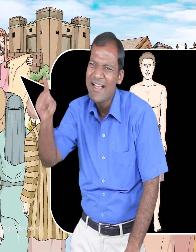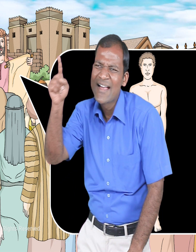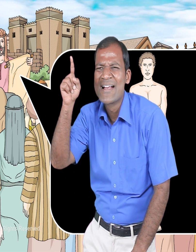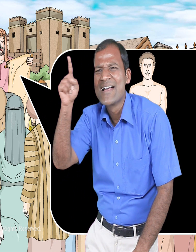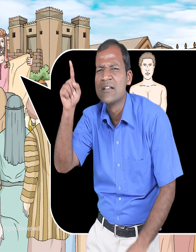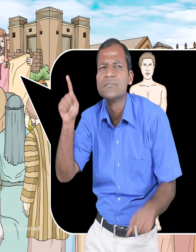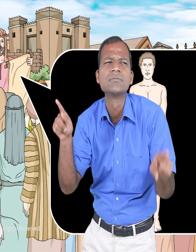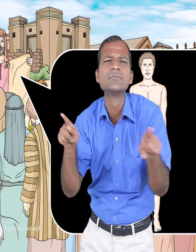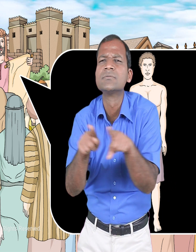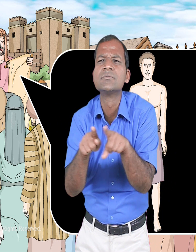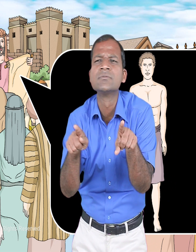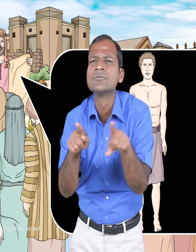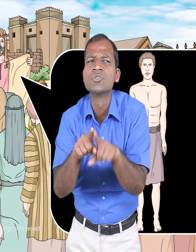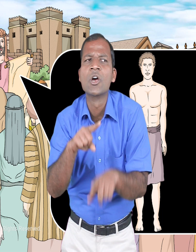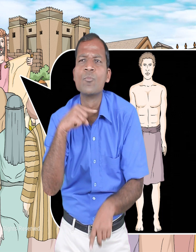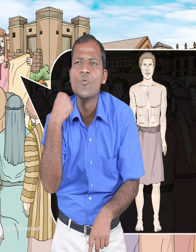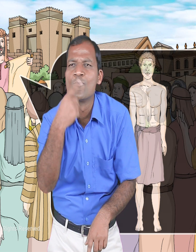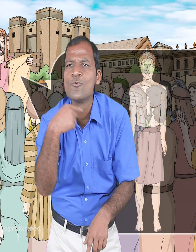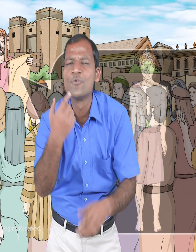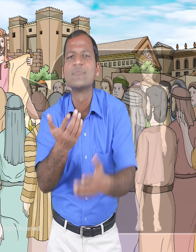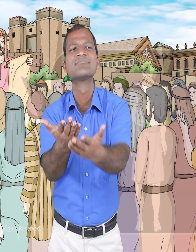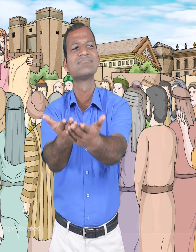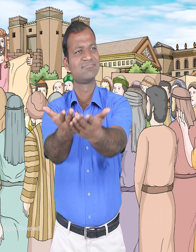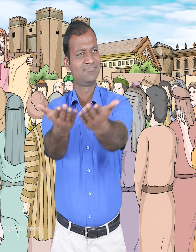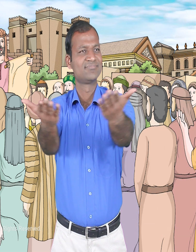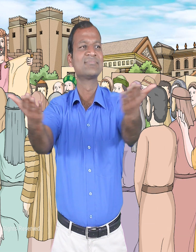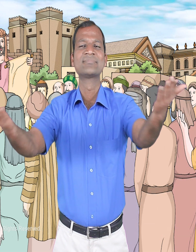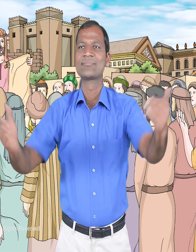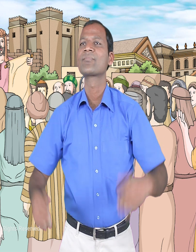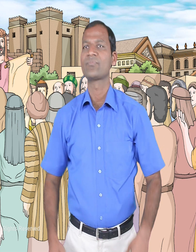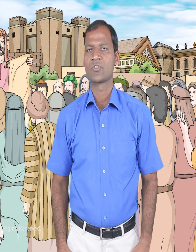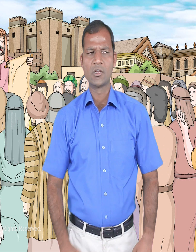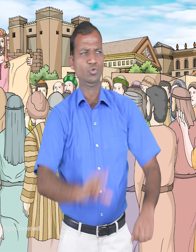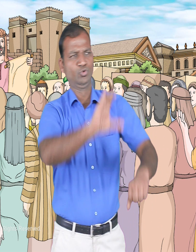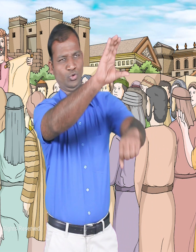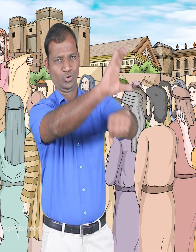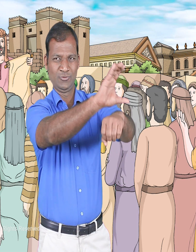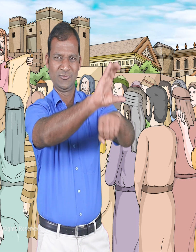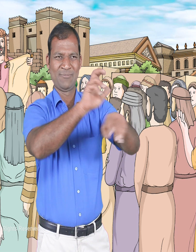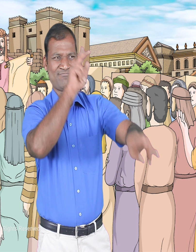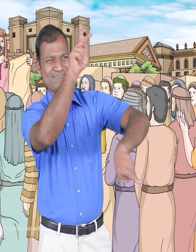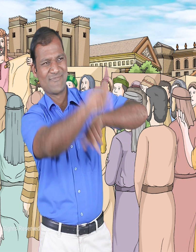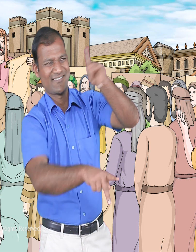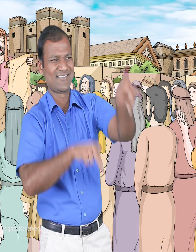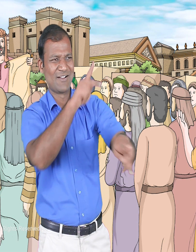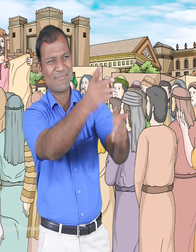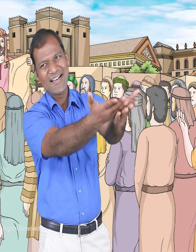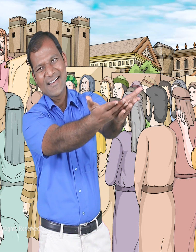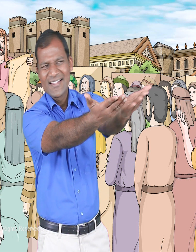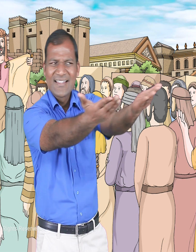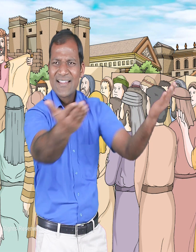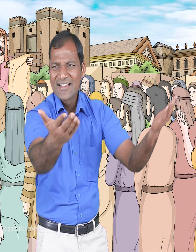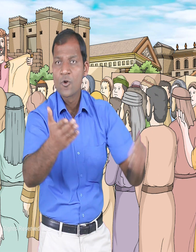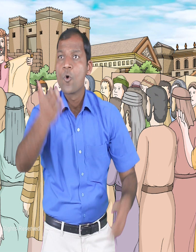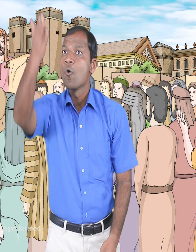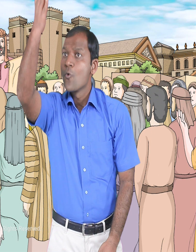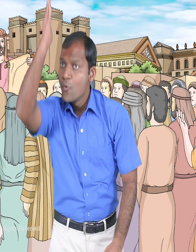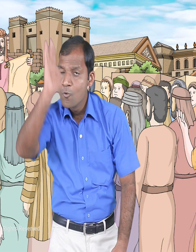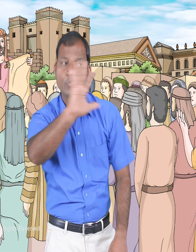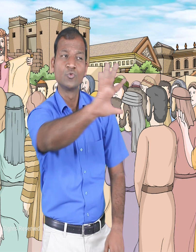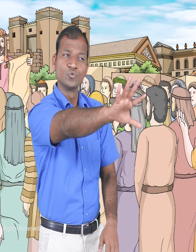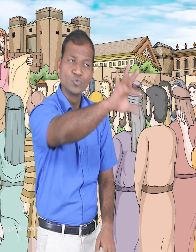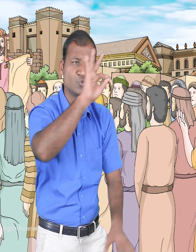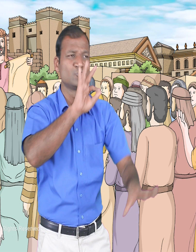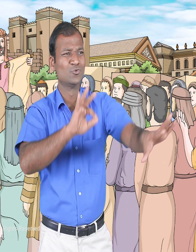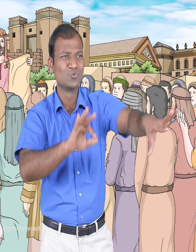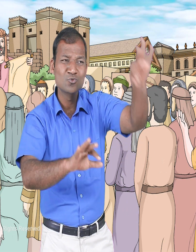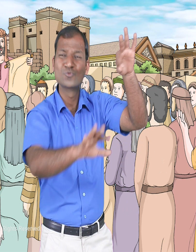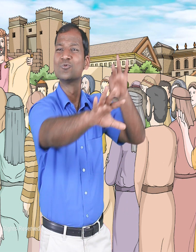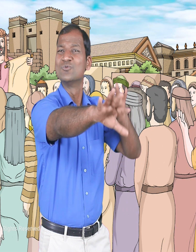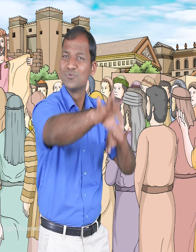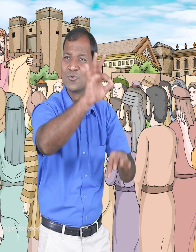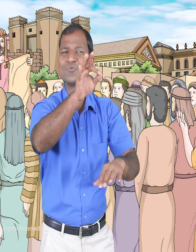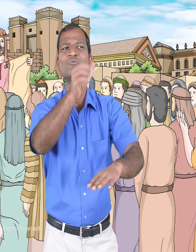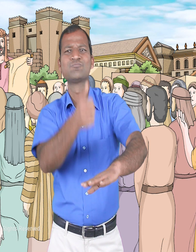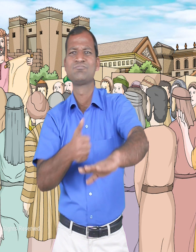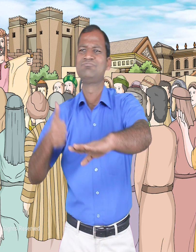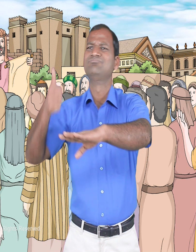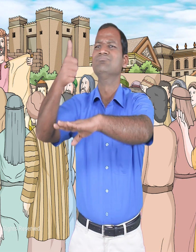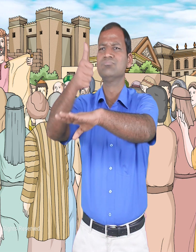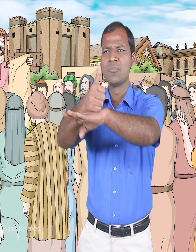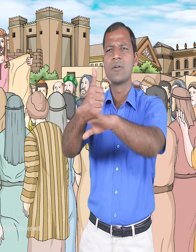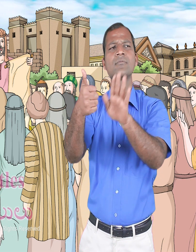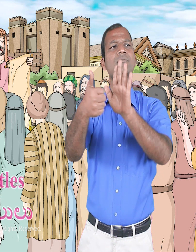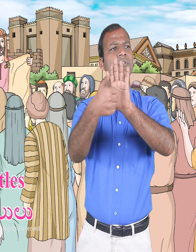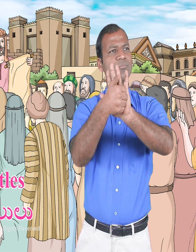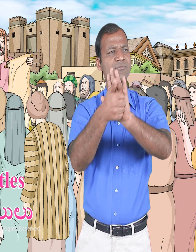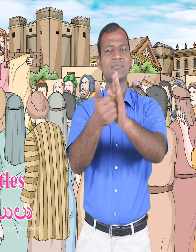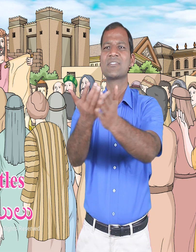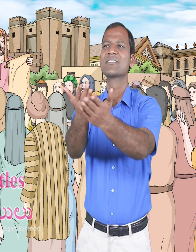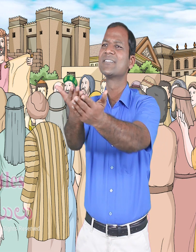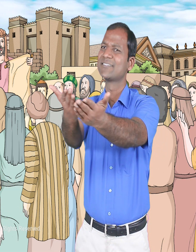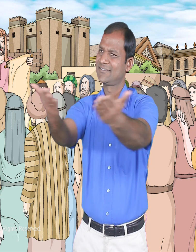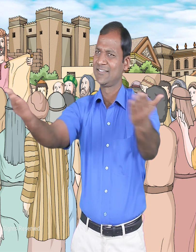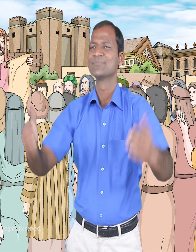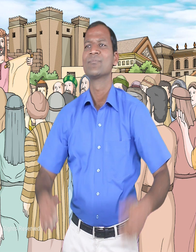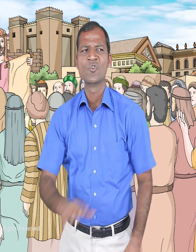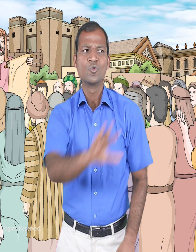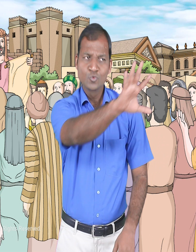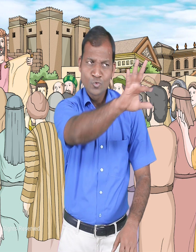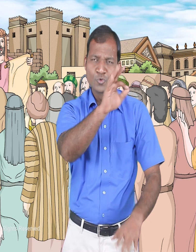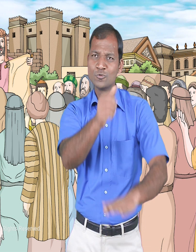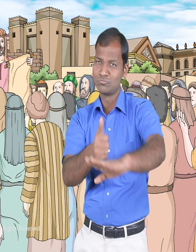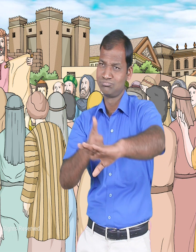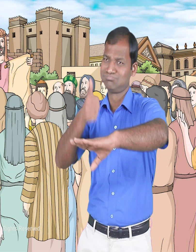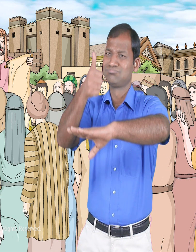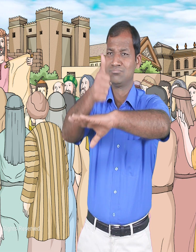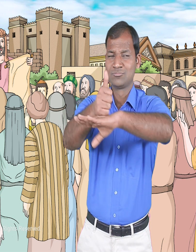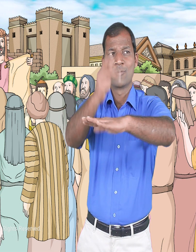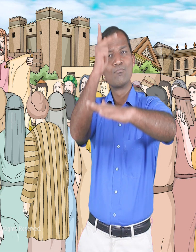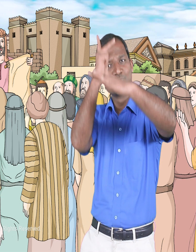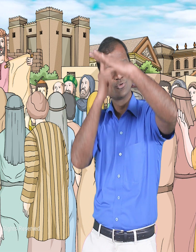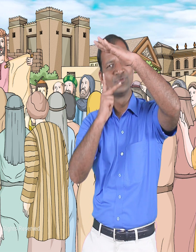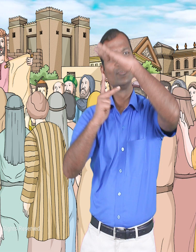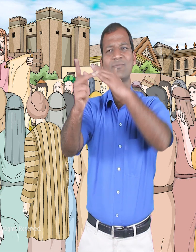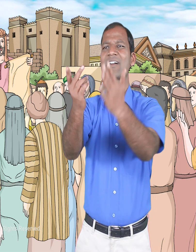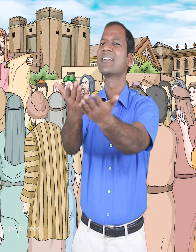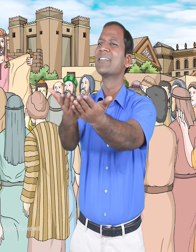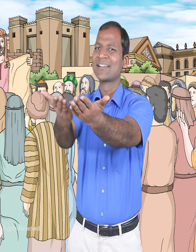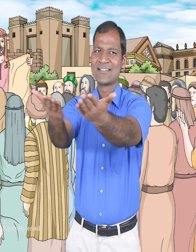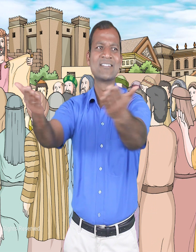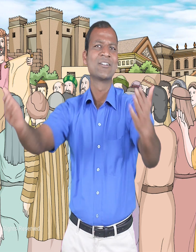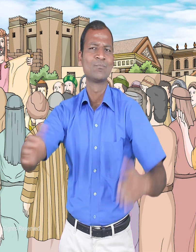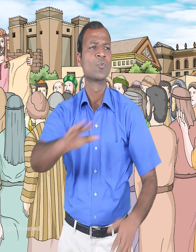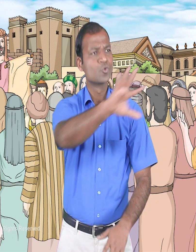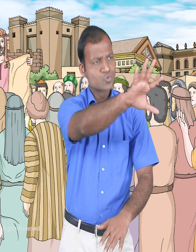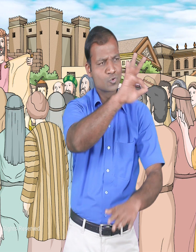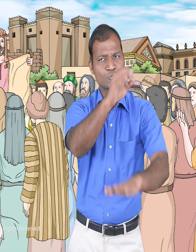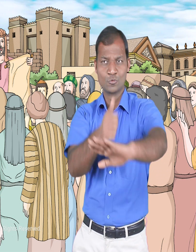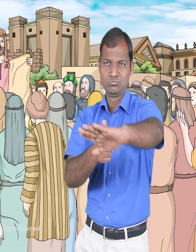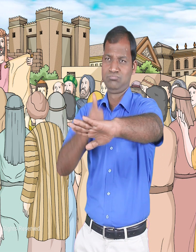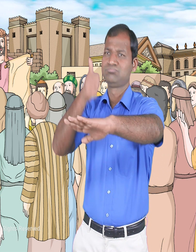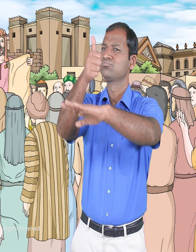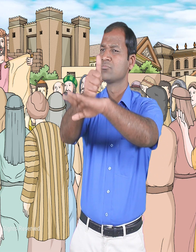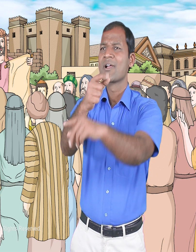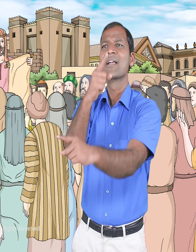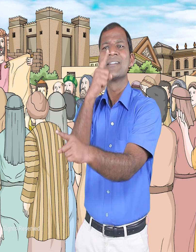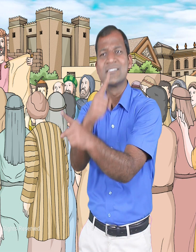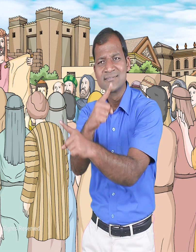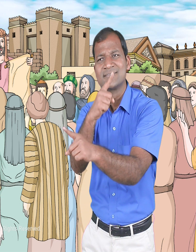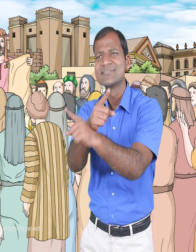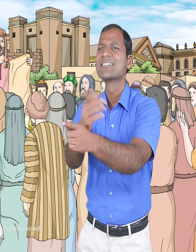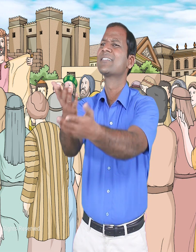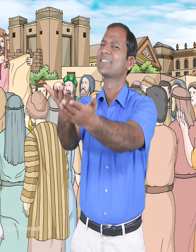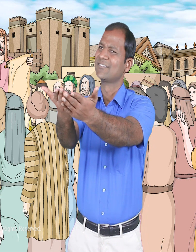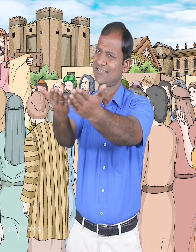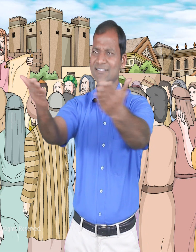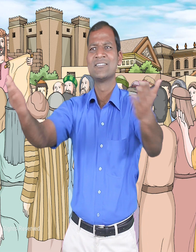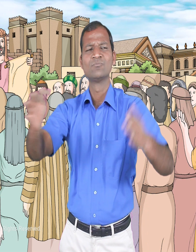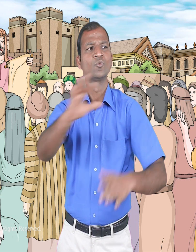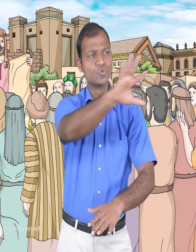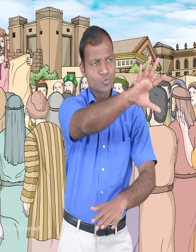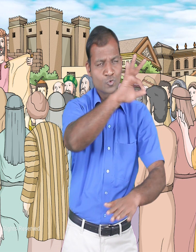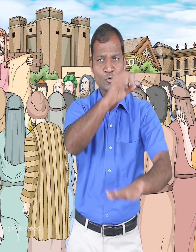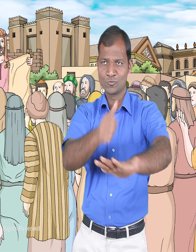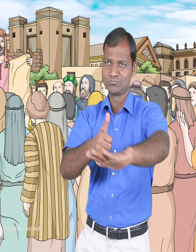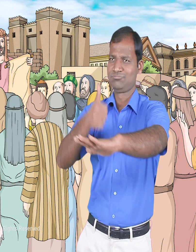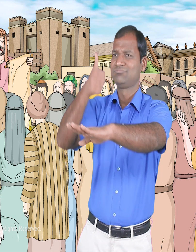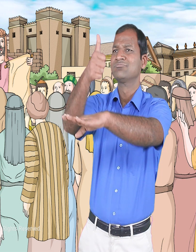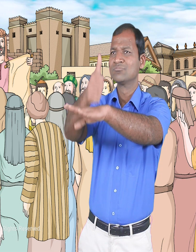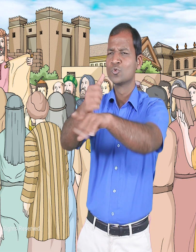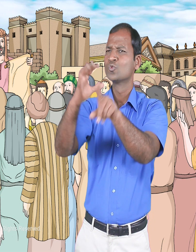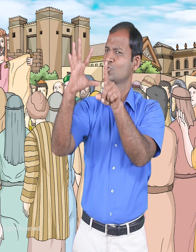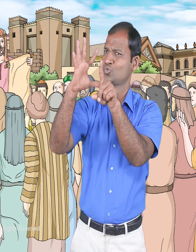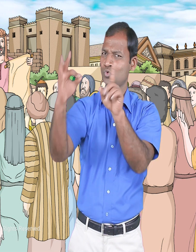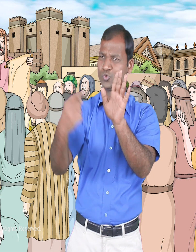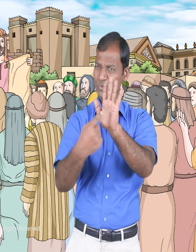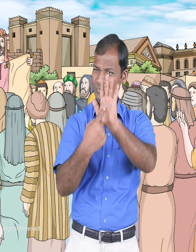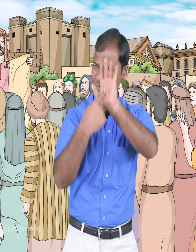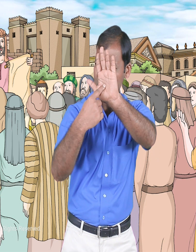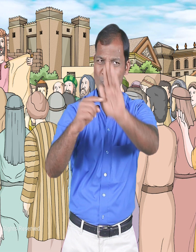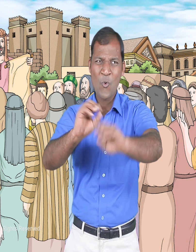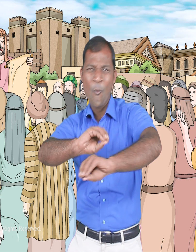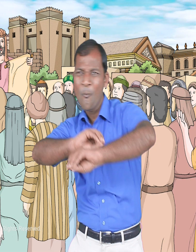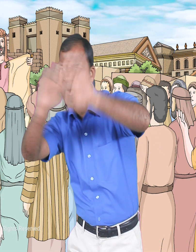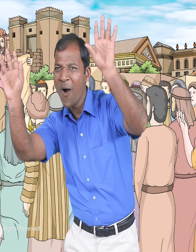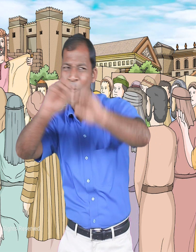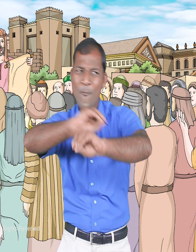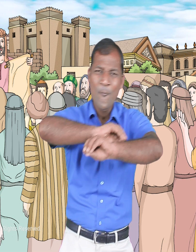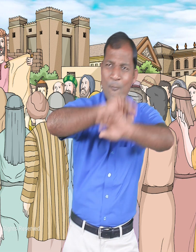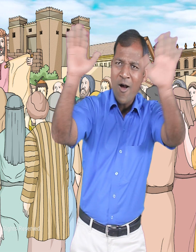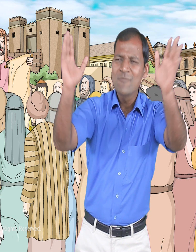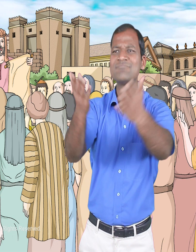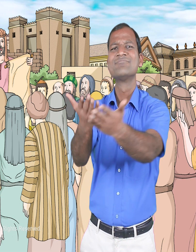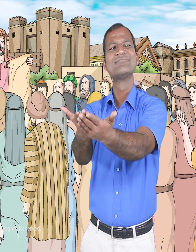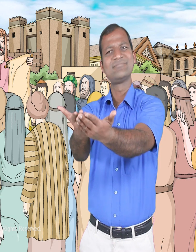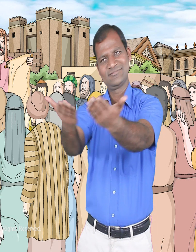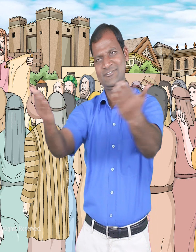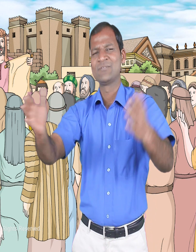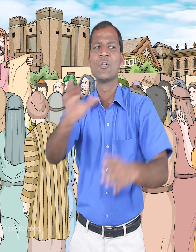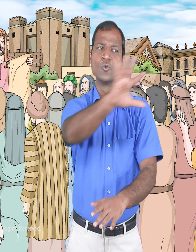Now you are the body of Christ, and each of you is a member of it.